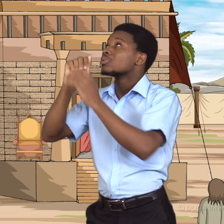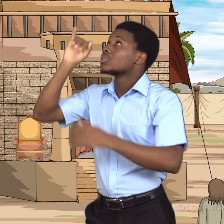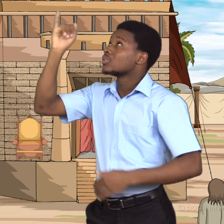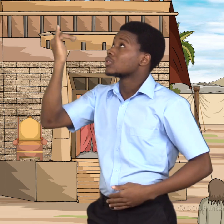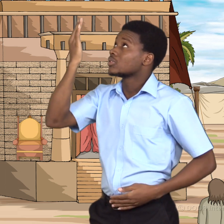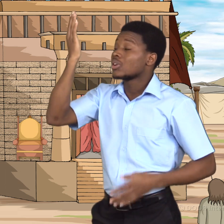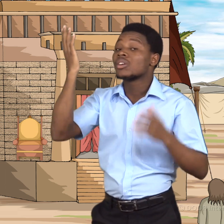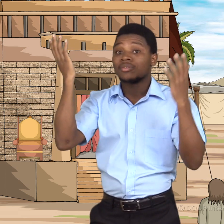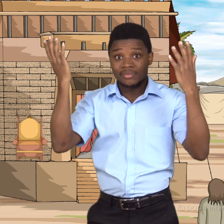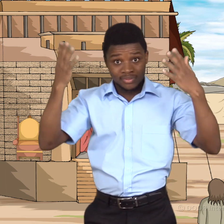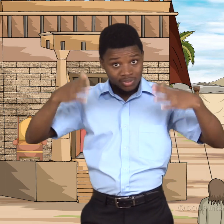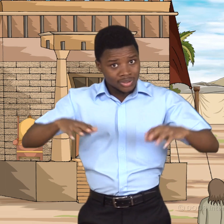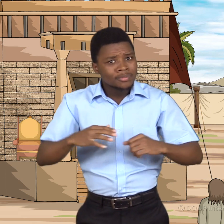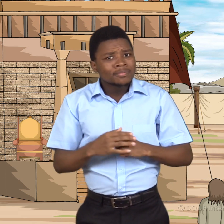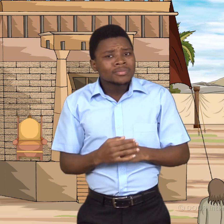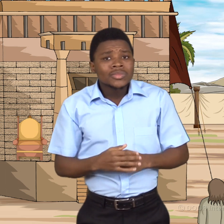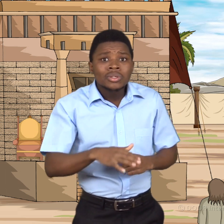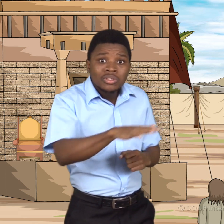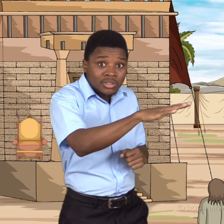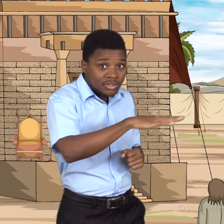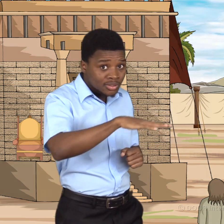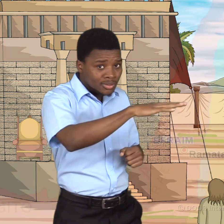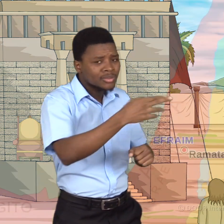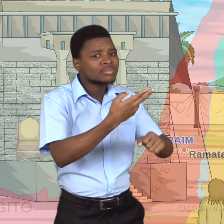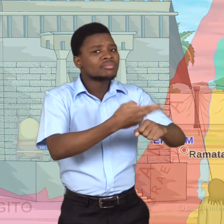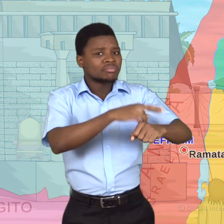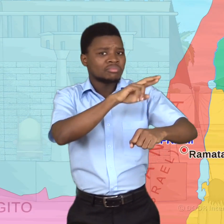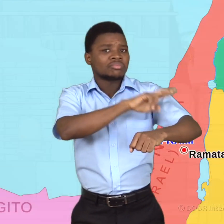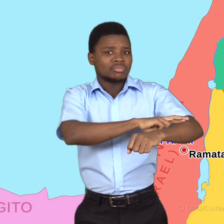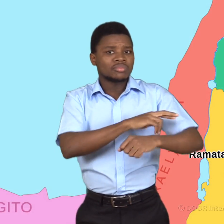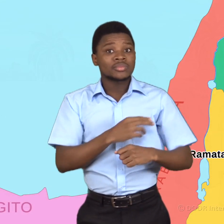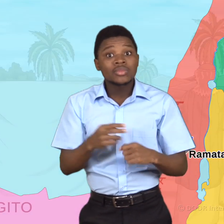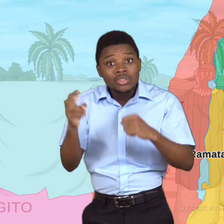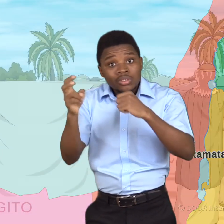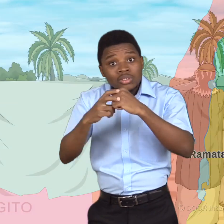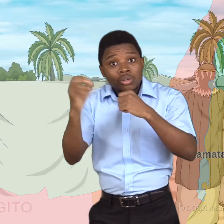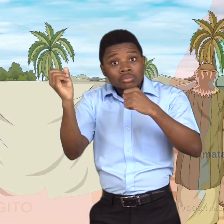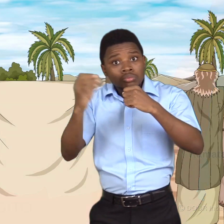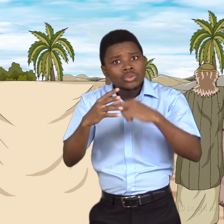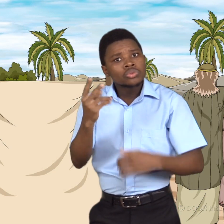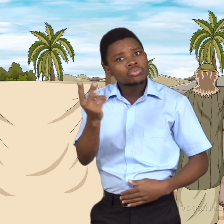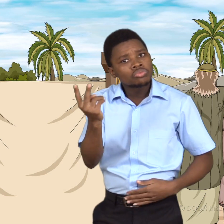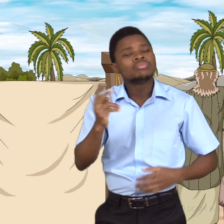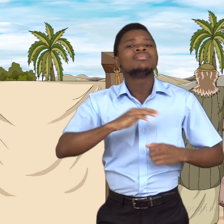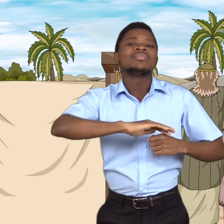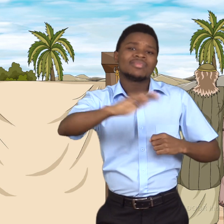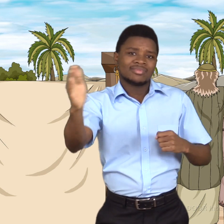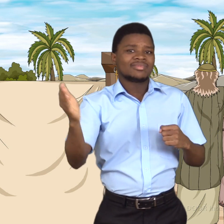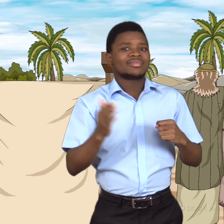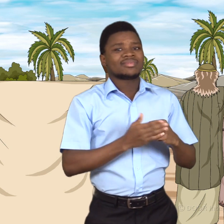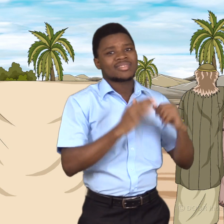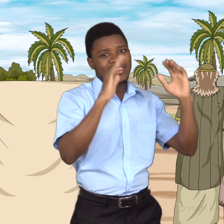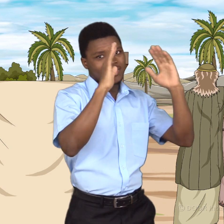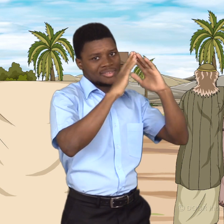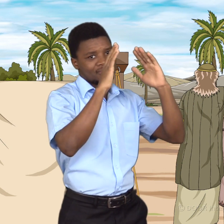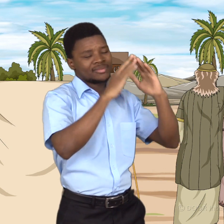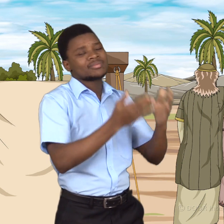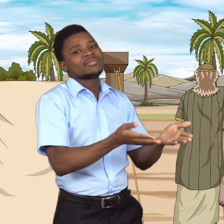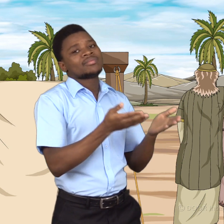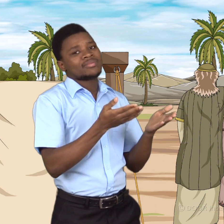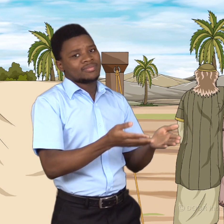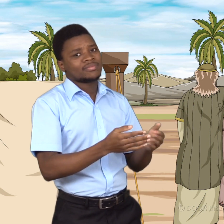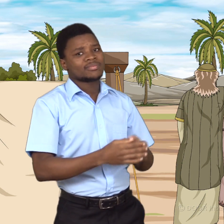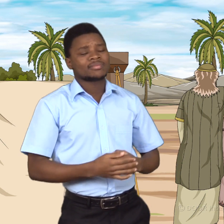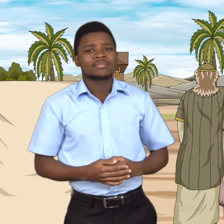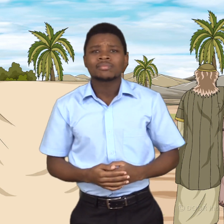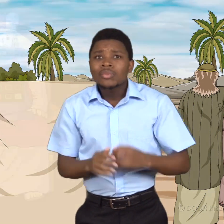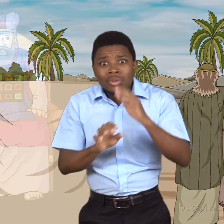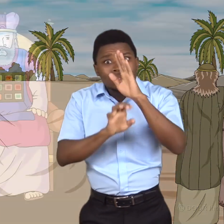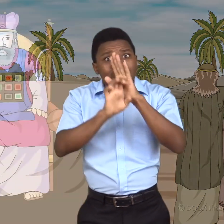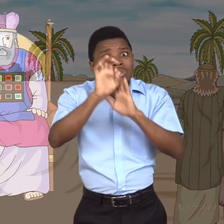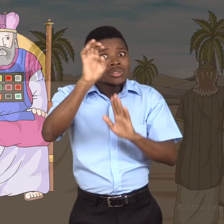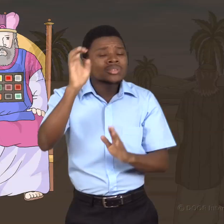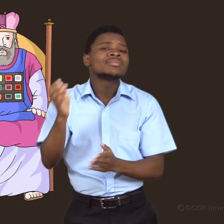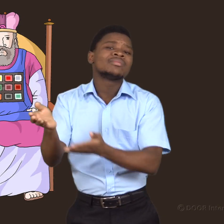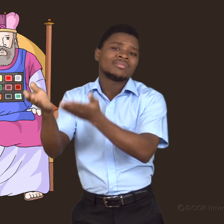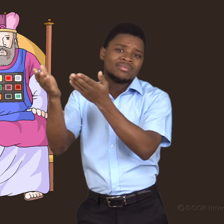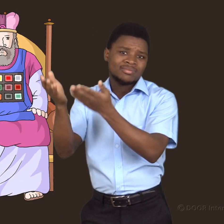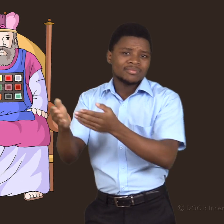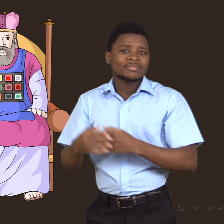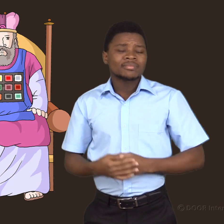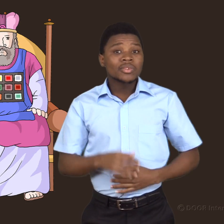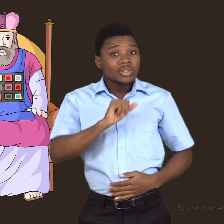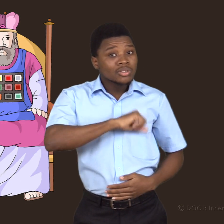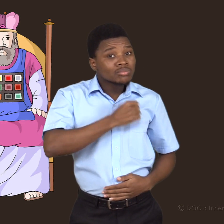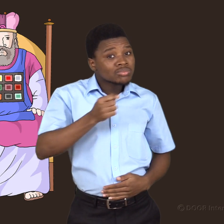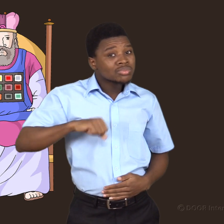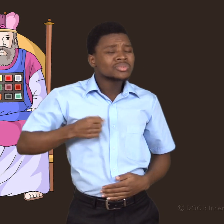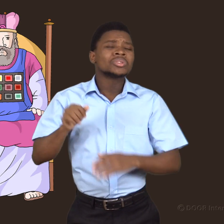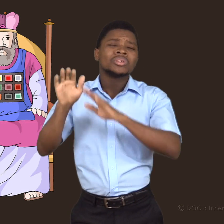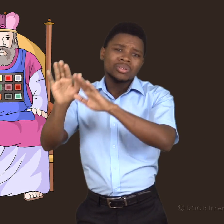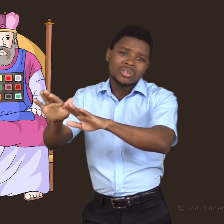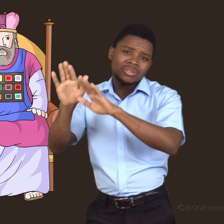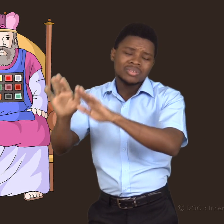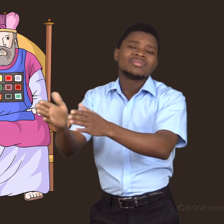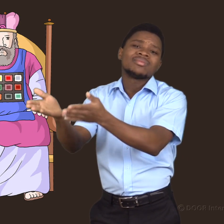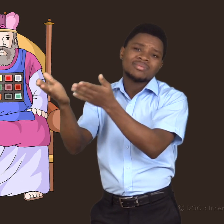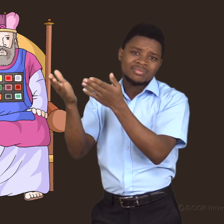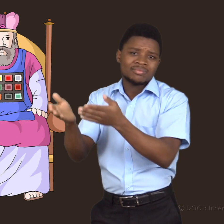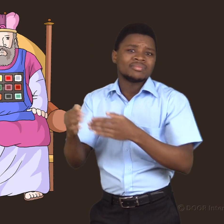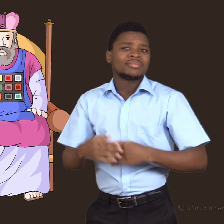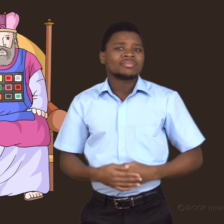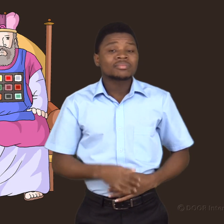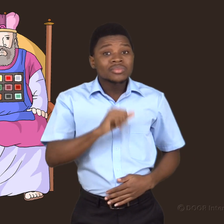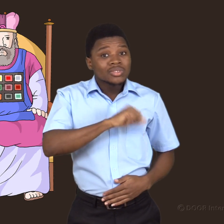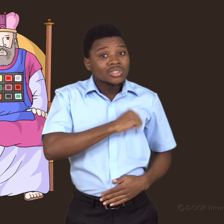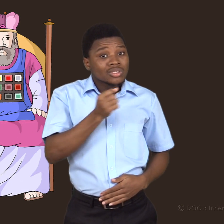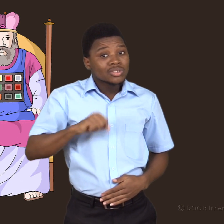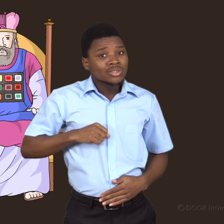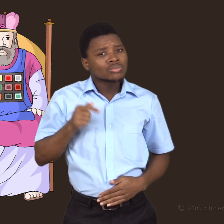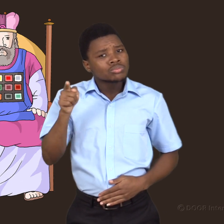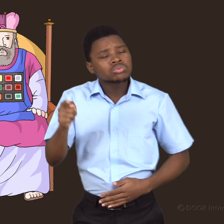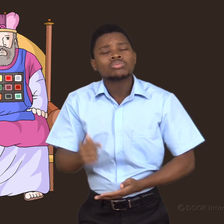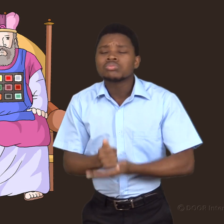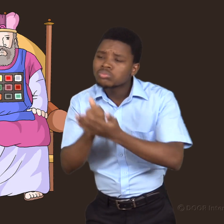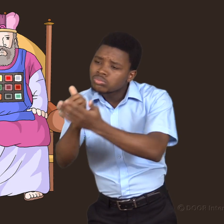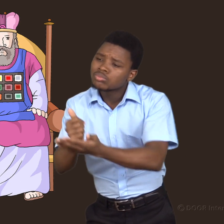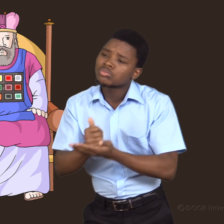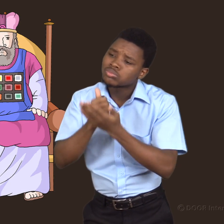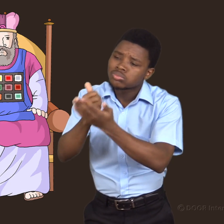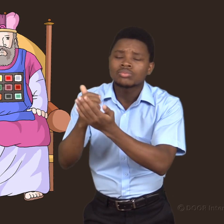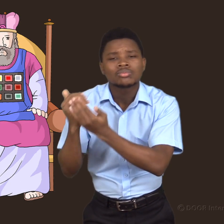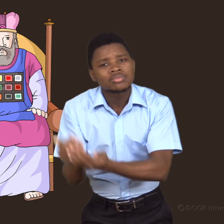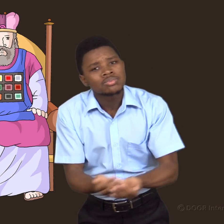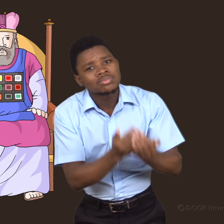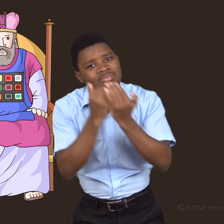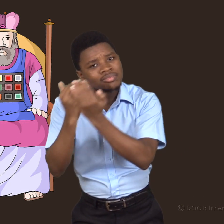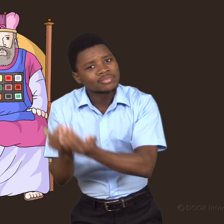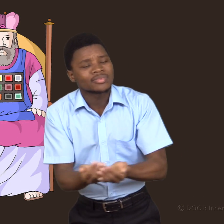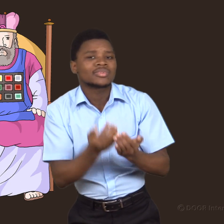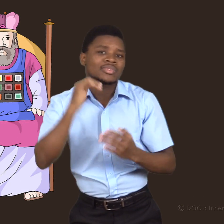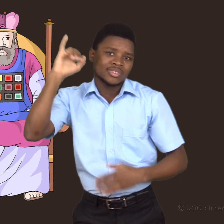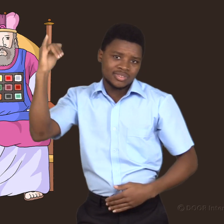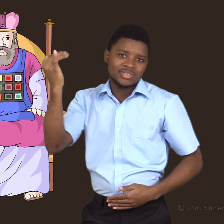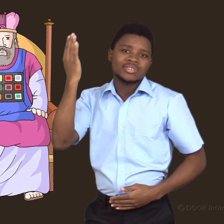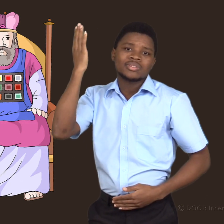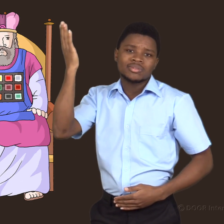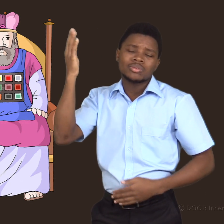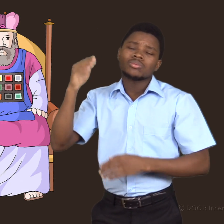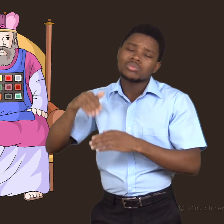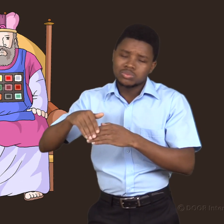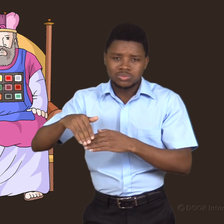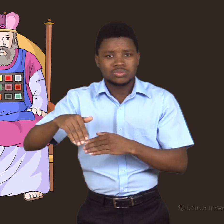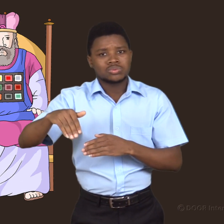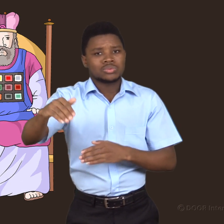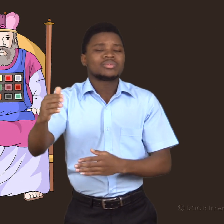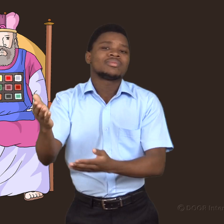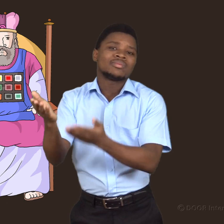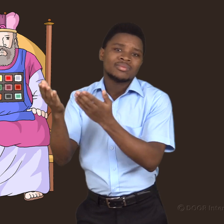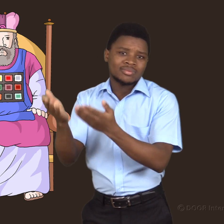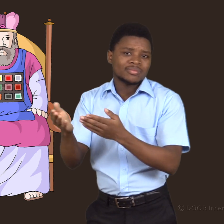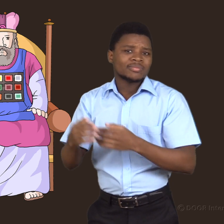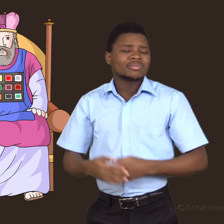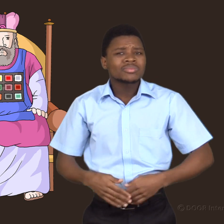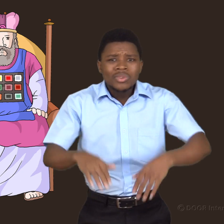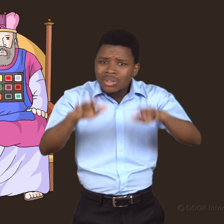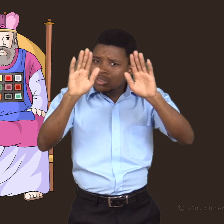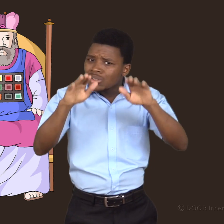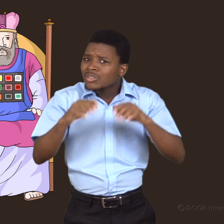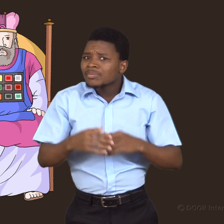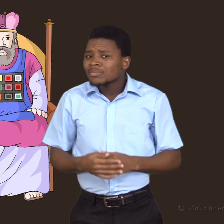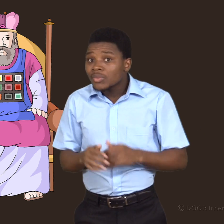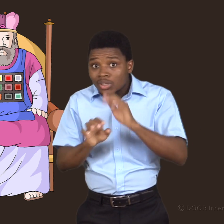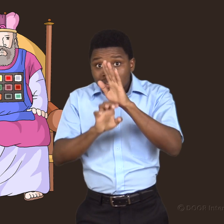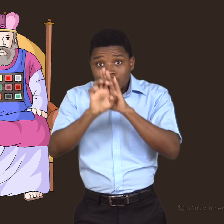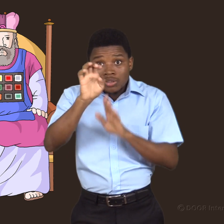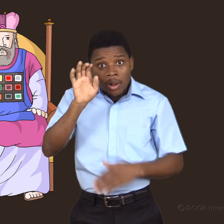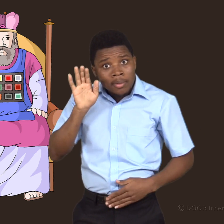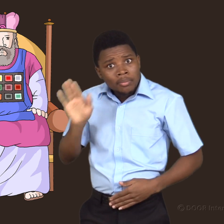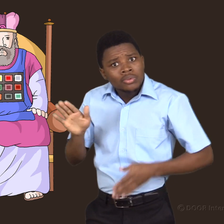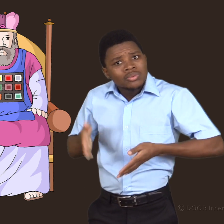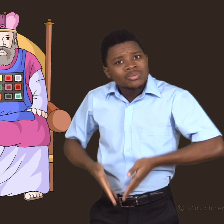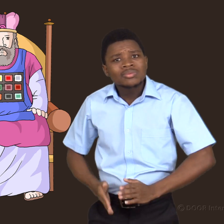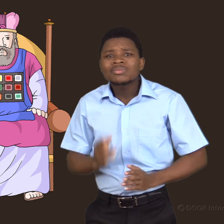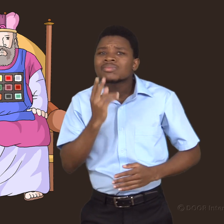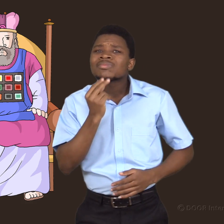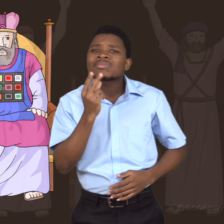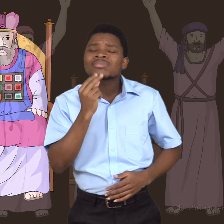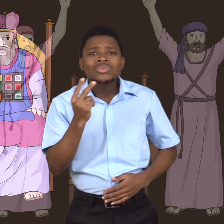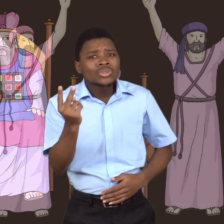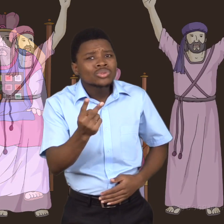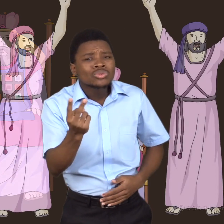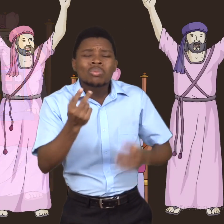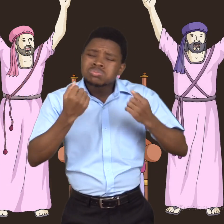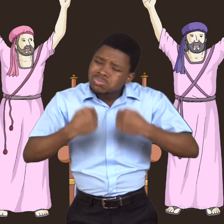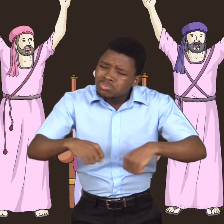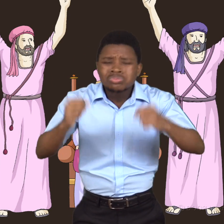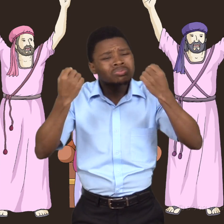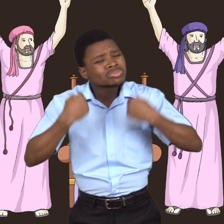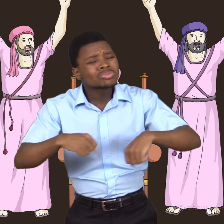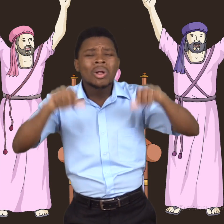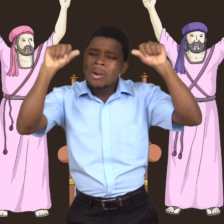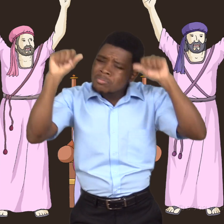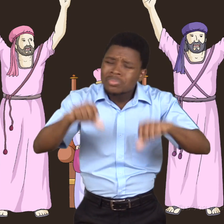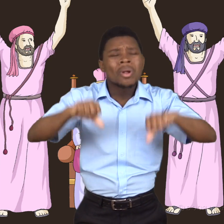Then Elkanah went home to Ramah, but the boy began ministering to the LORD before Eli the priest.